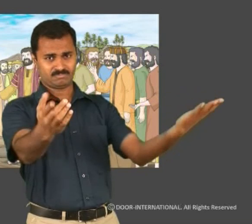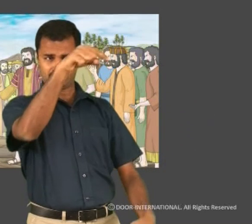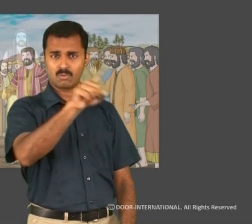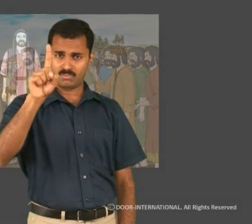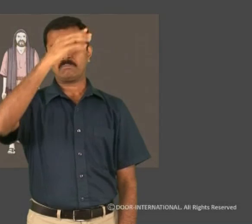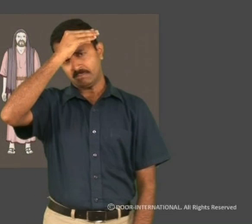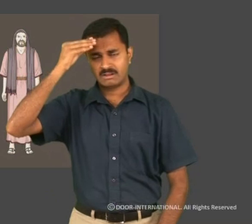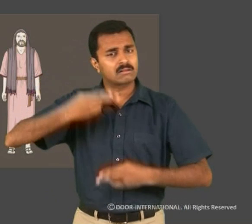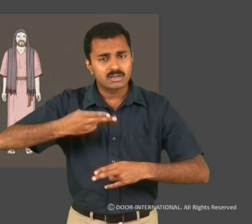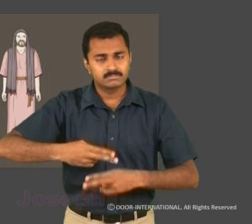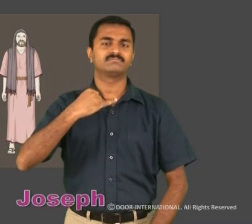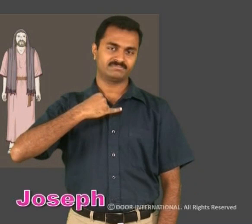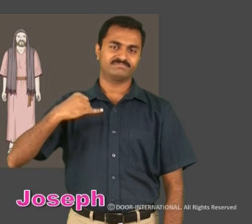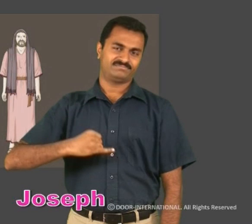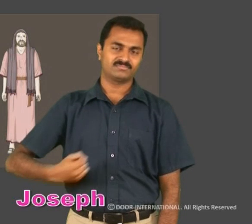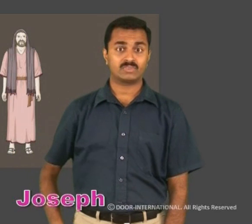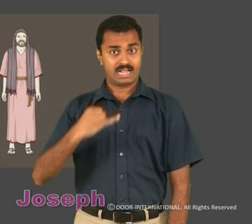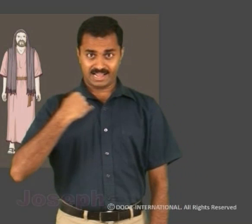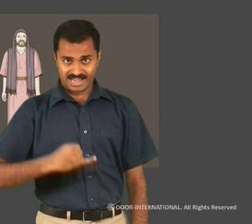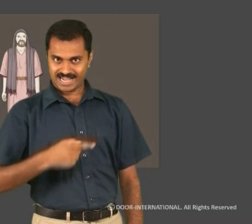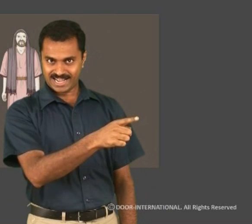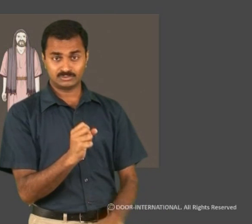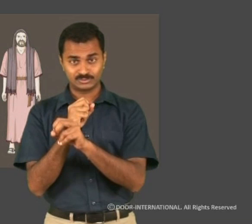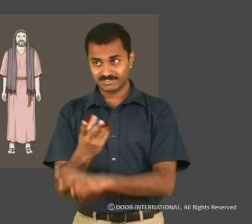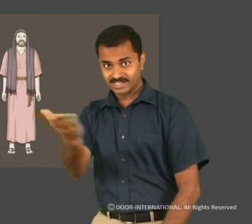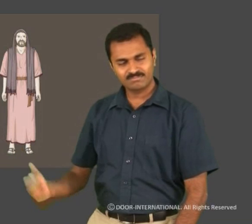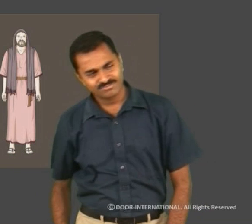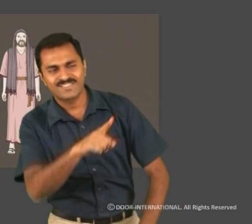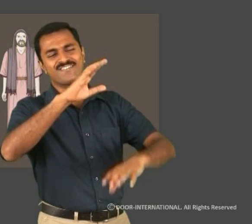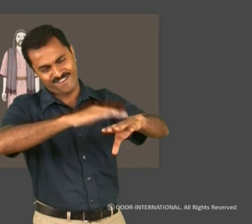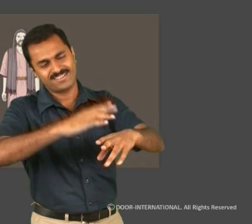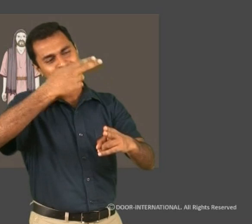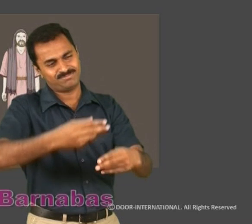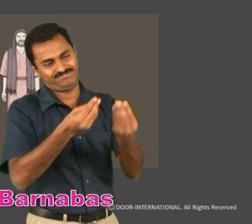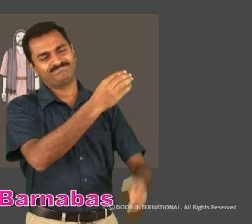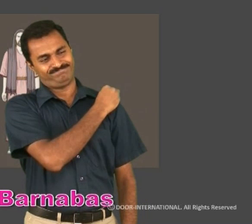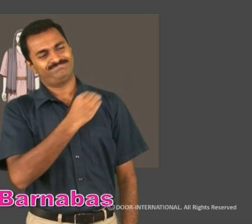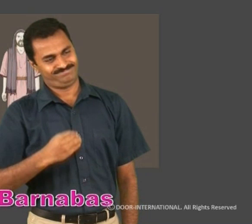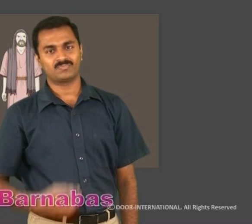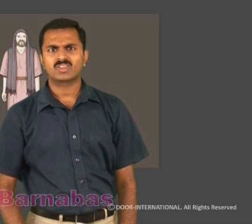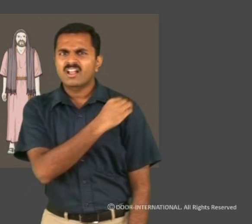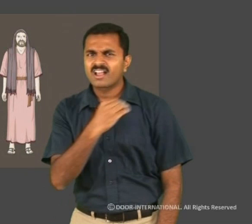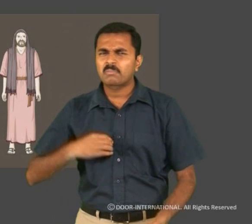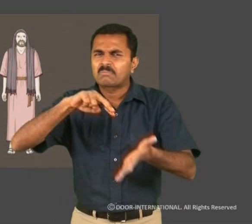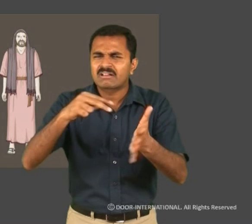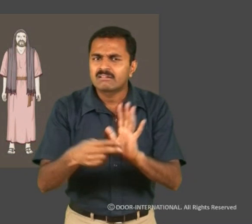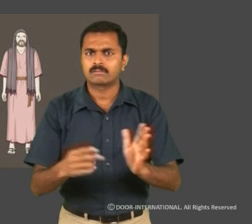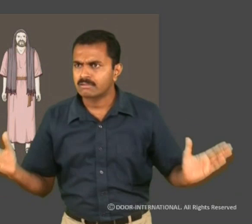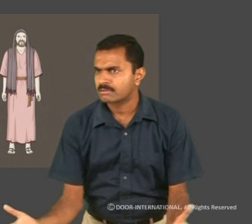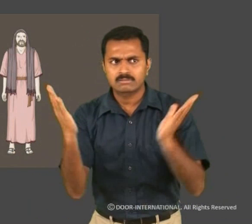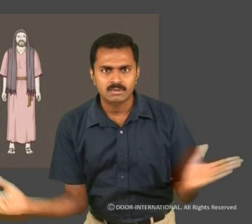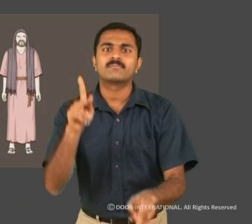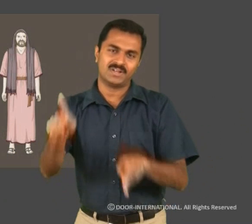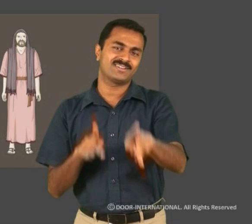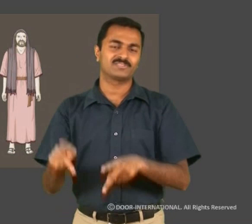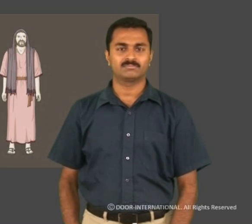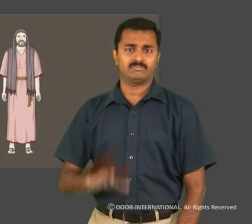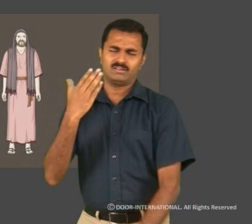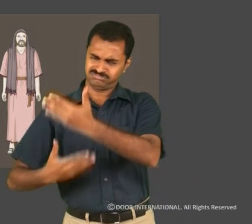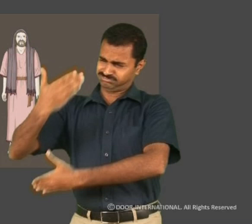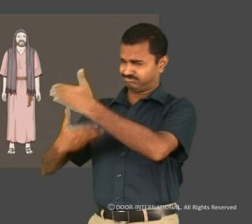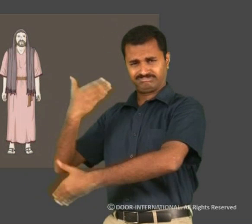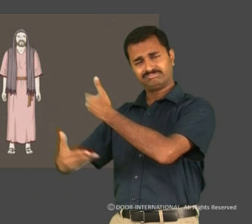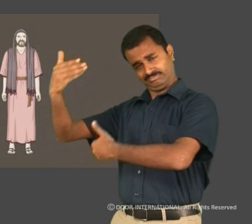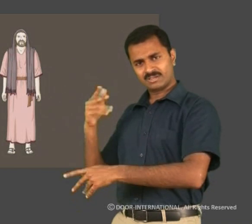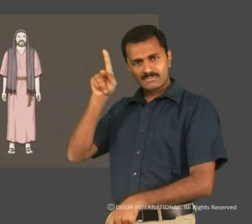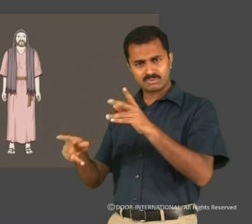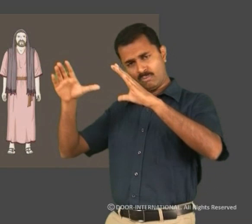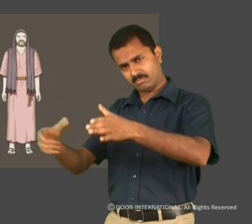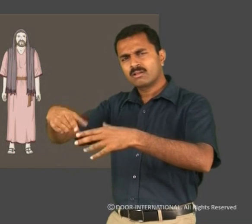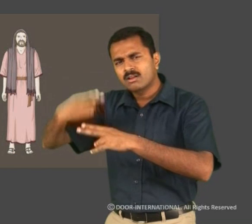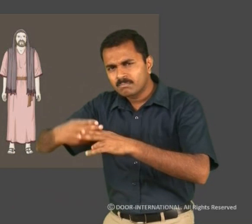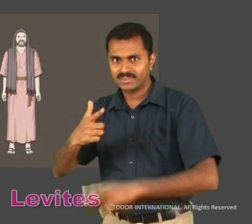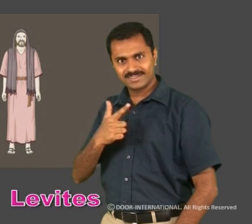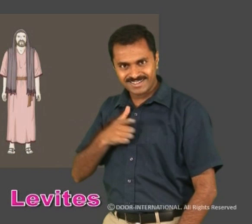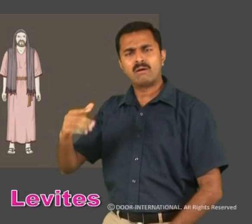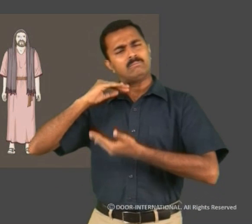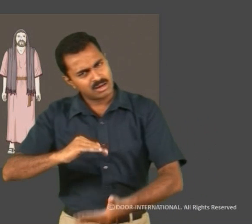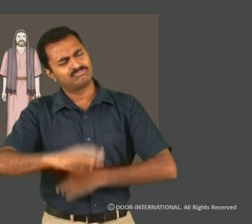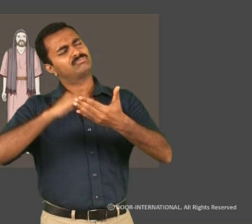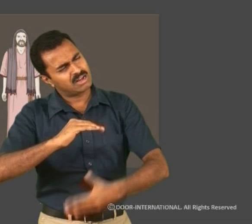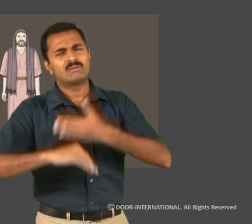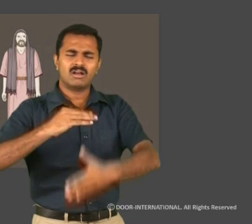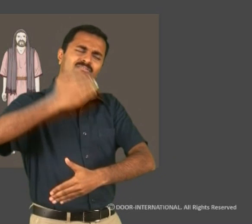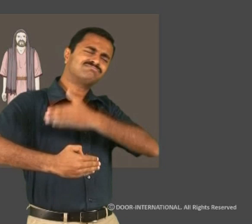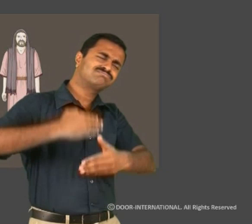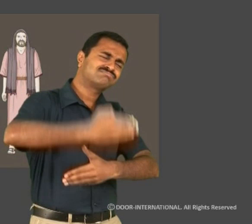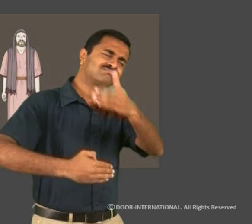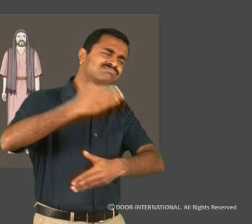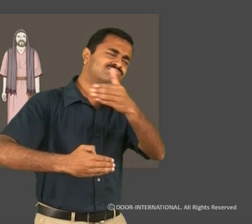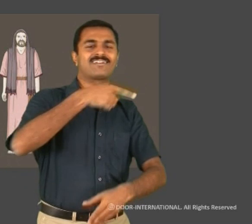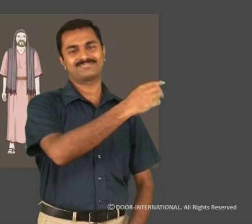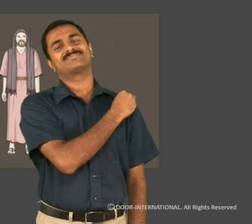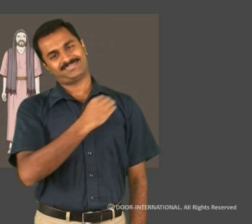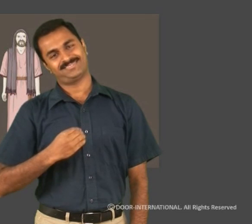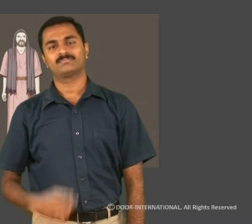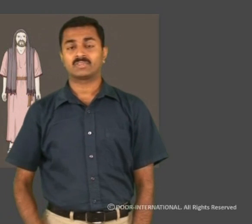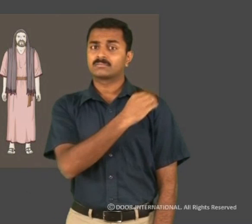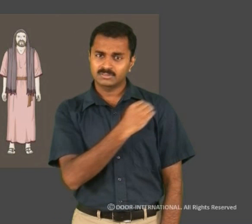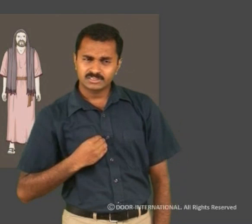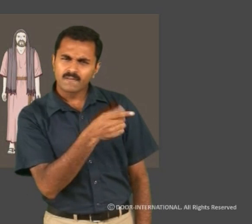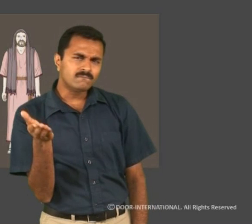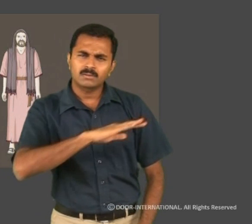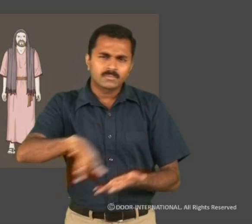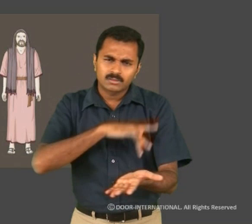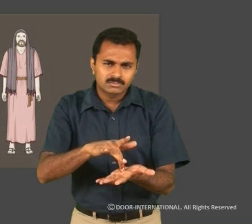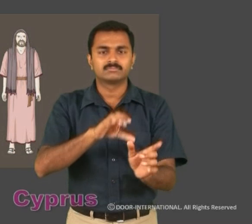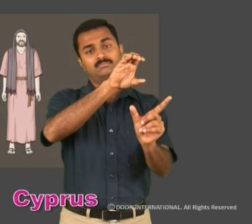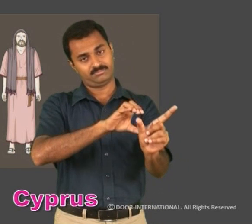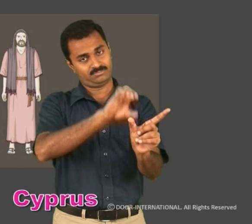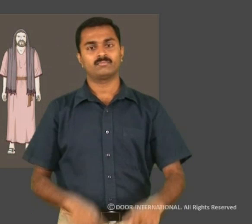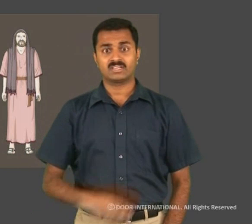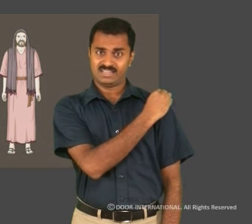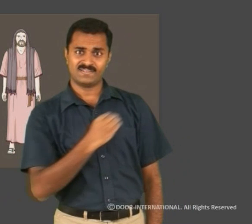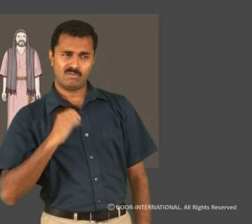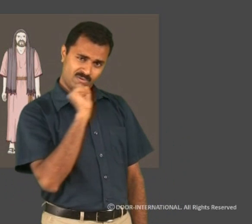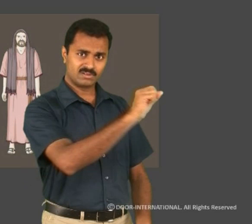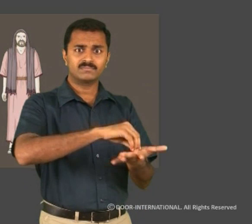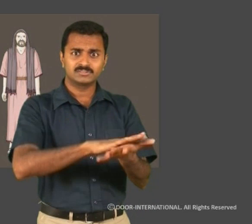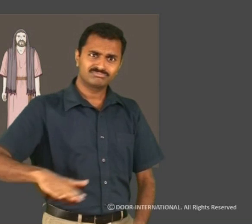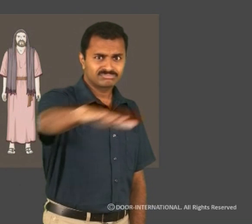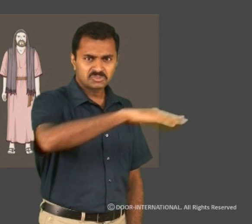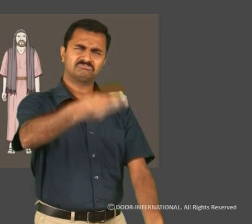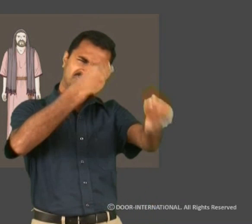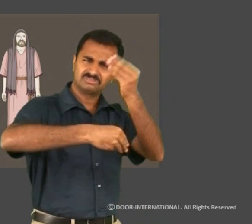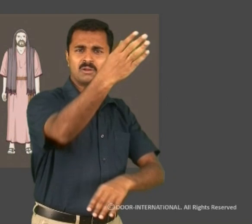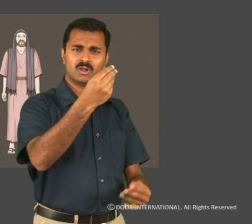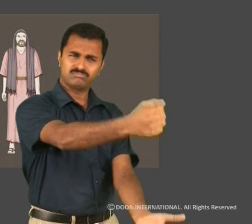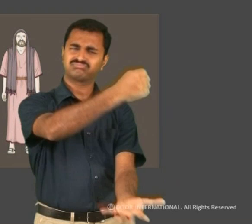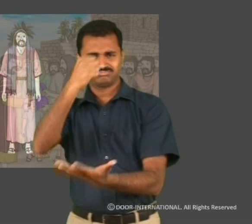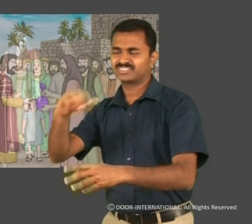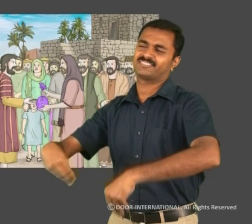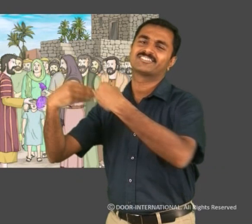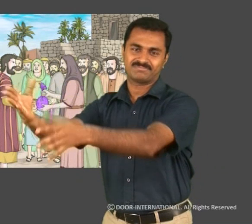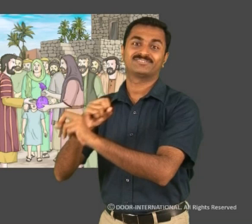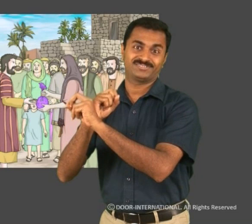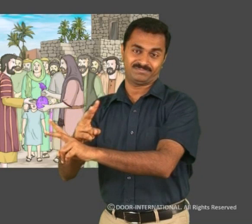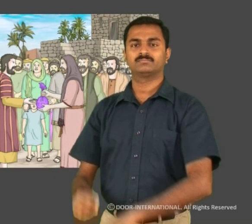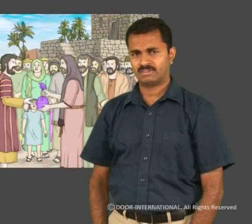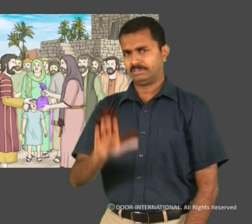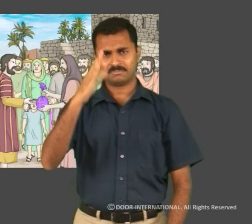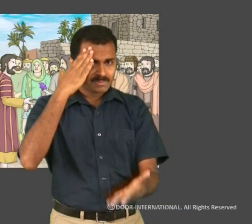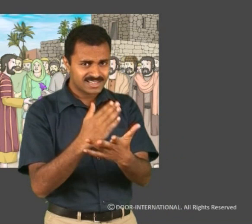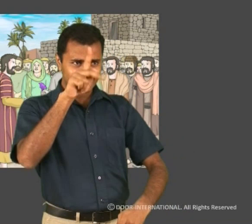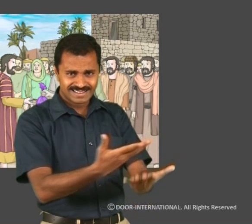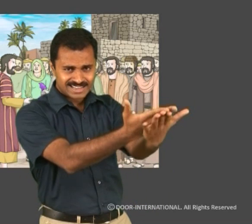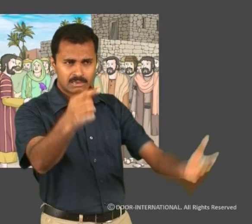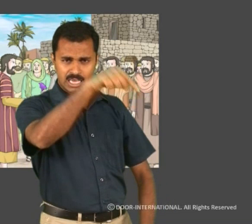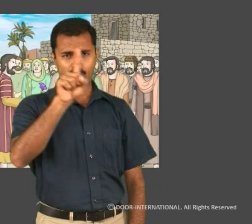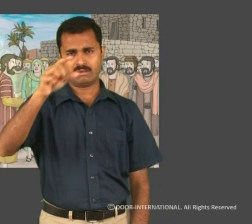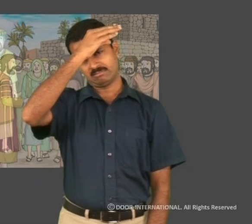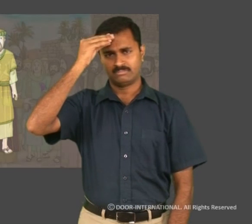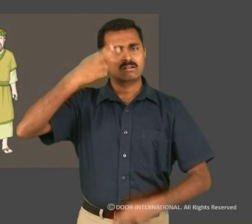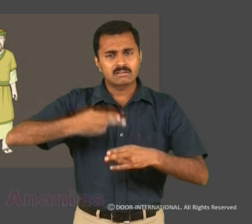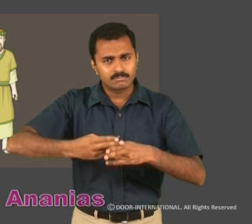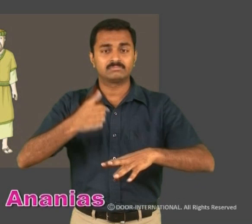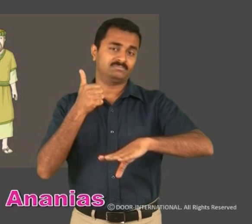Joseph, a Levite from Cyprus, whom the apostles called Barnabas (meaning Son of Encouragement), sold a field he owned, brought the money, and laid it at the apostles’ feet.